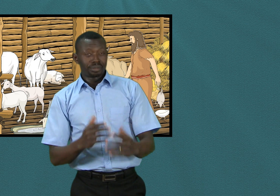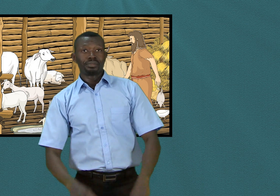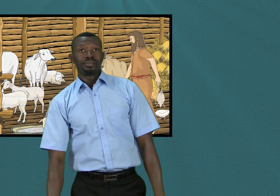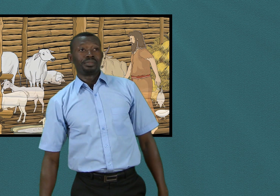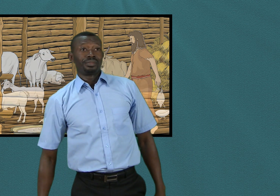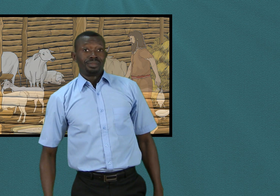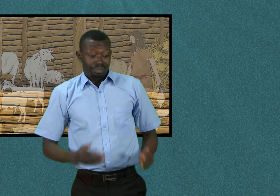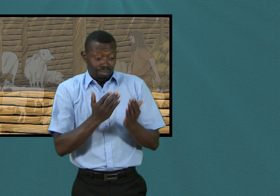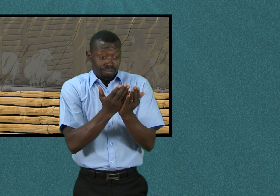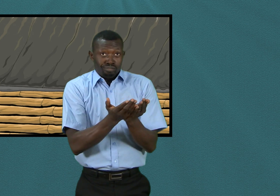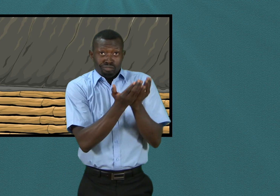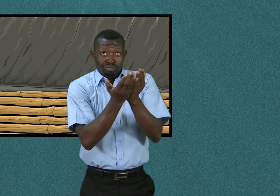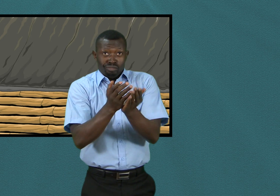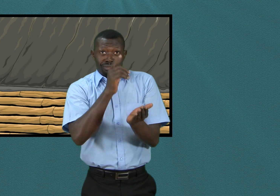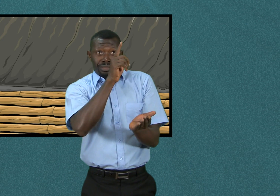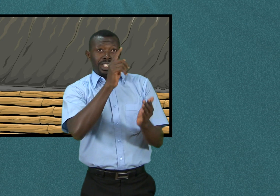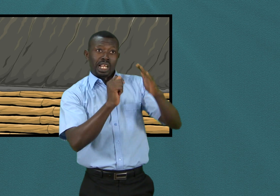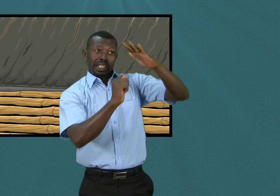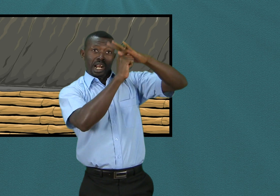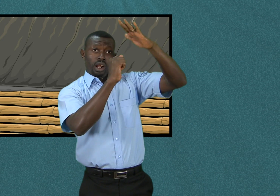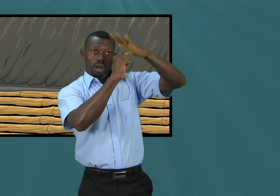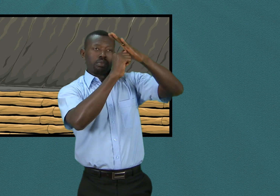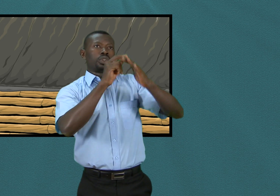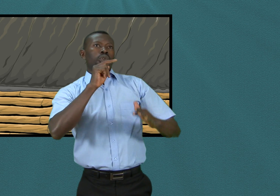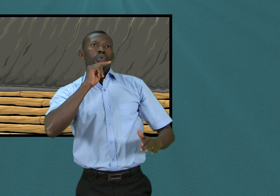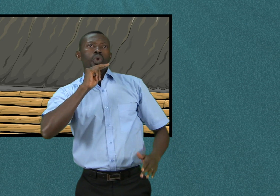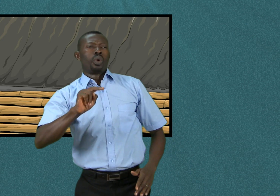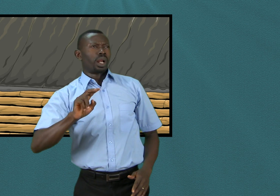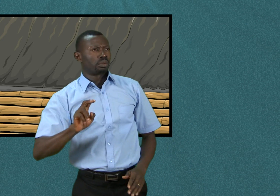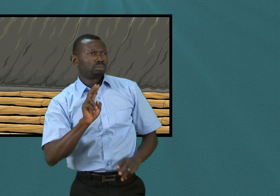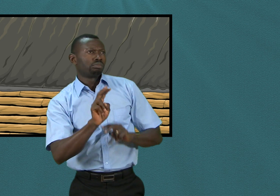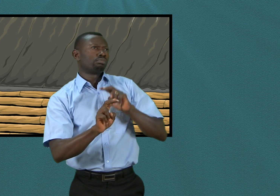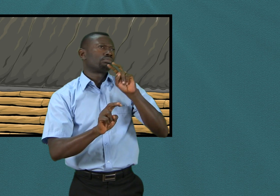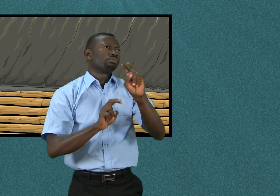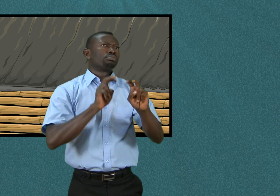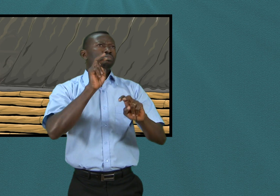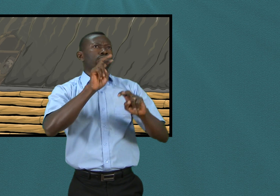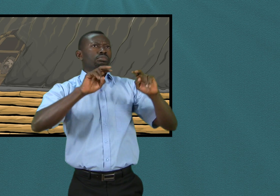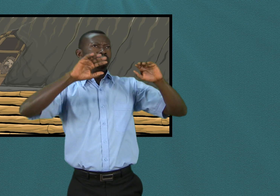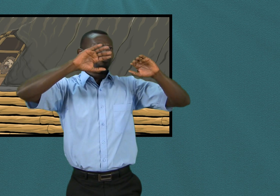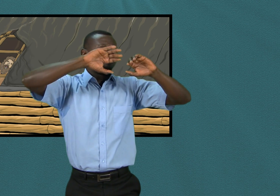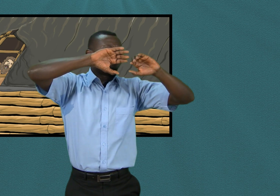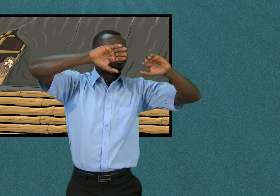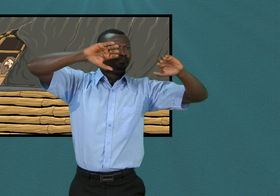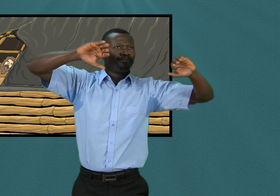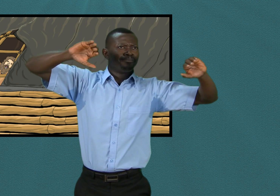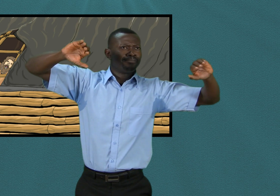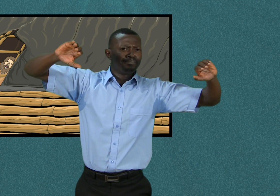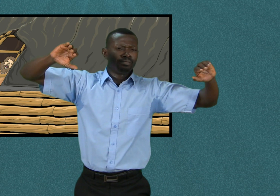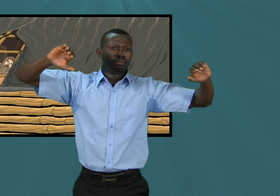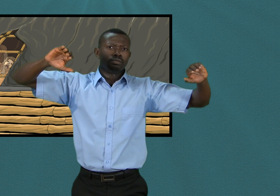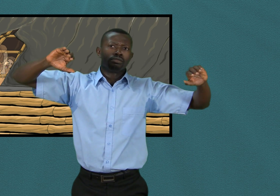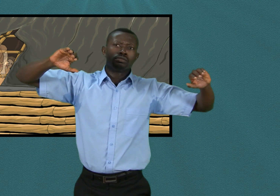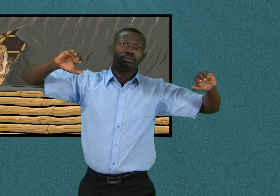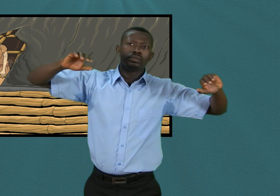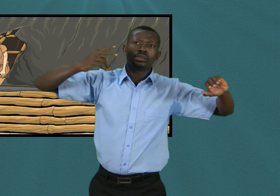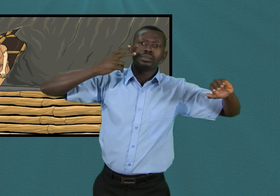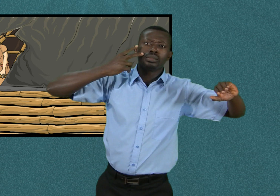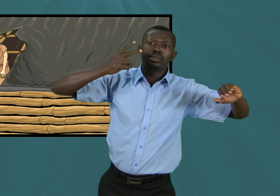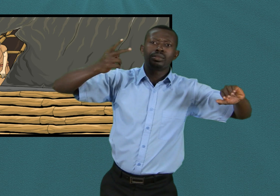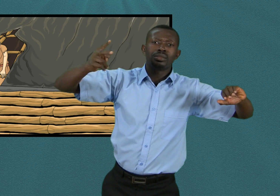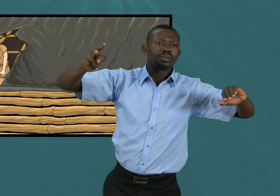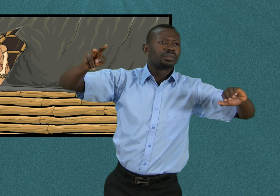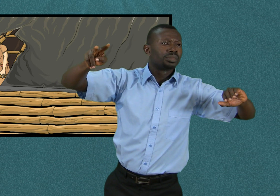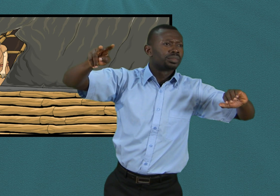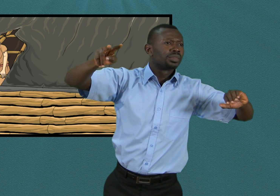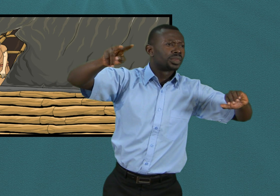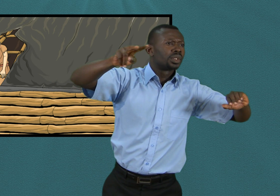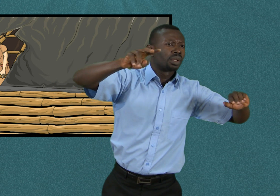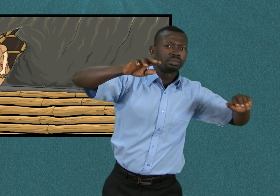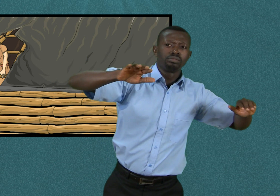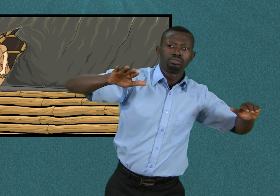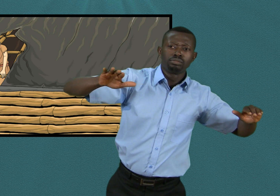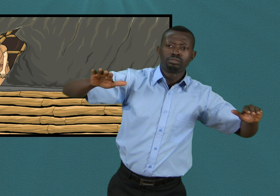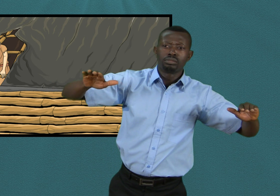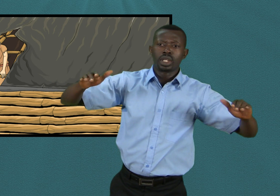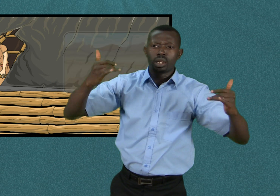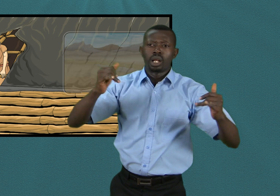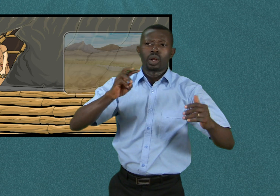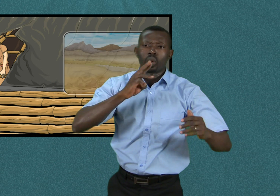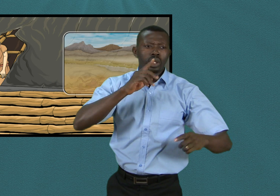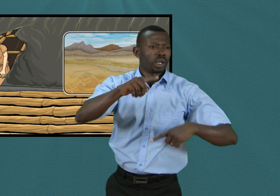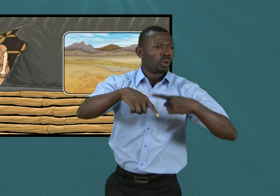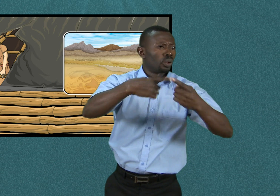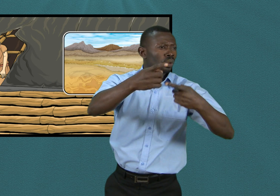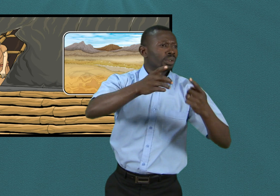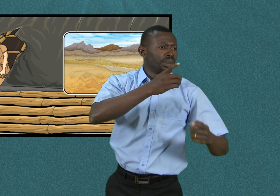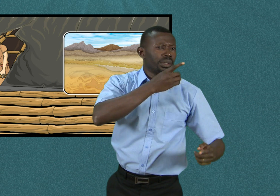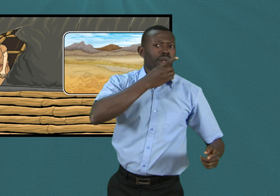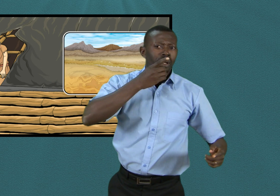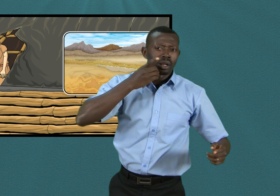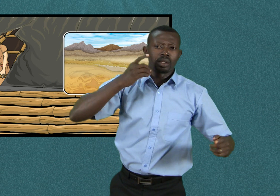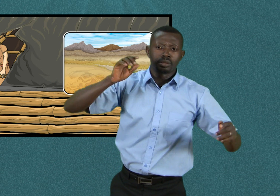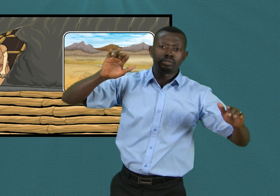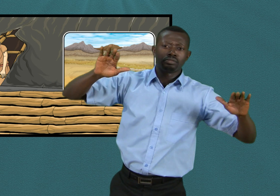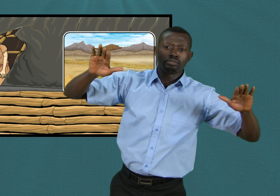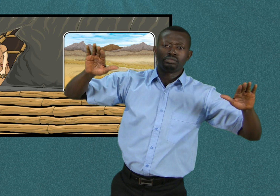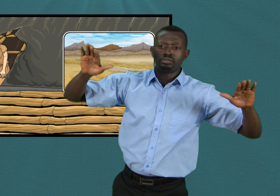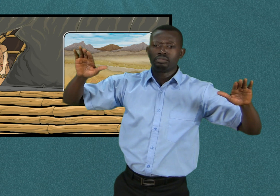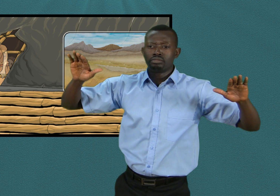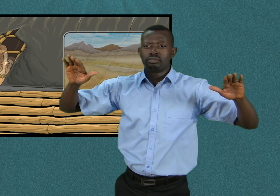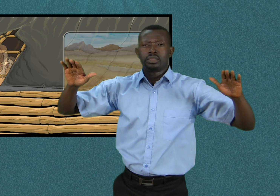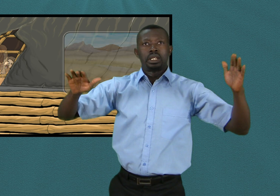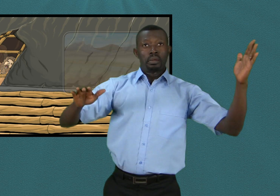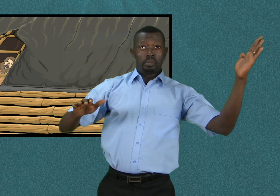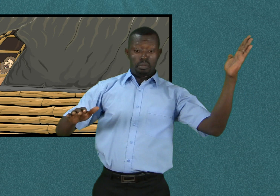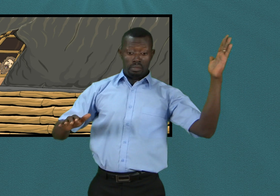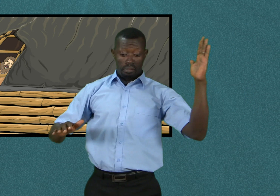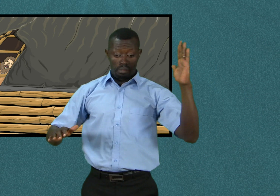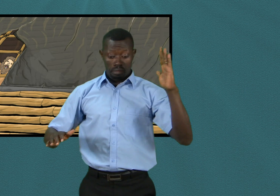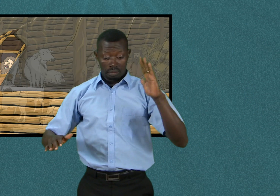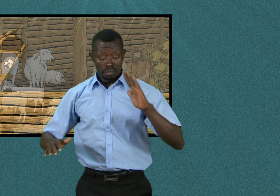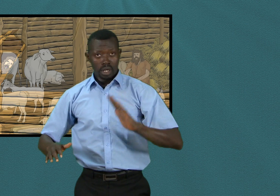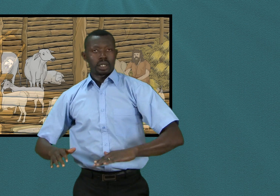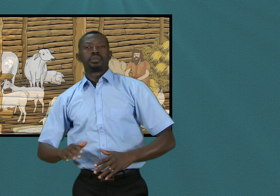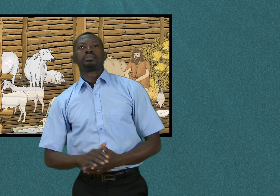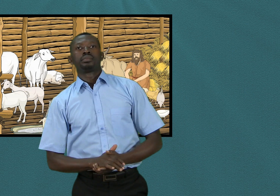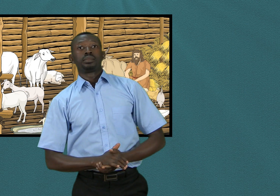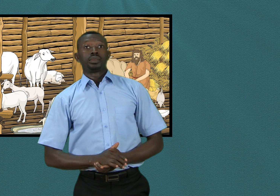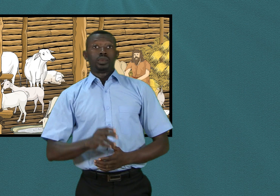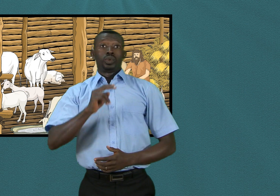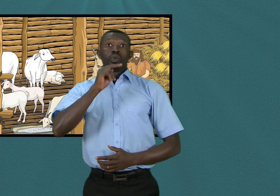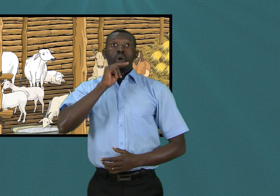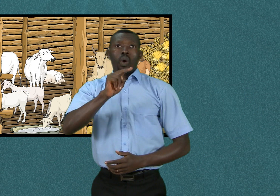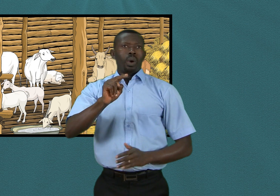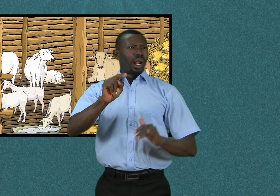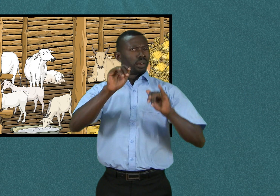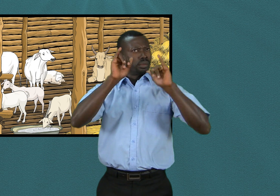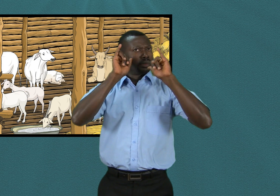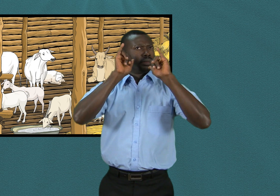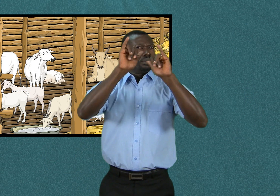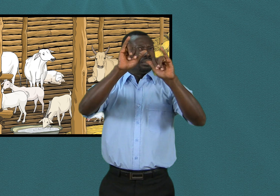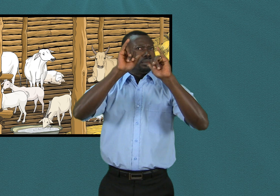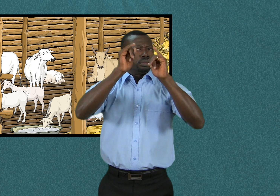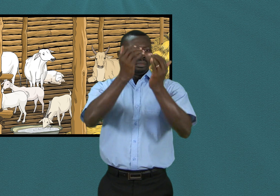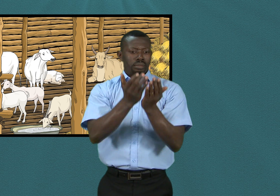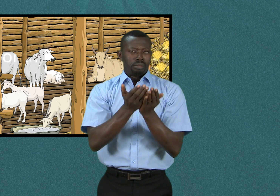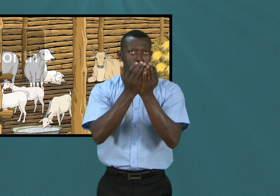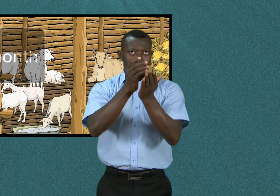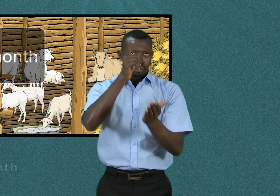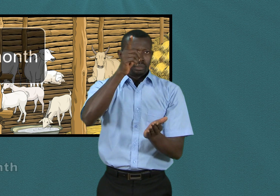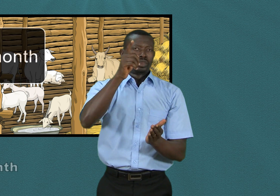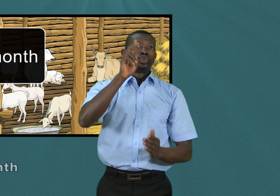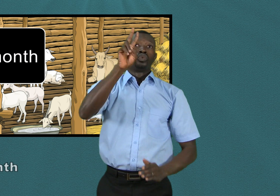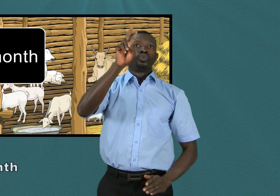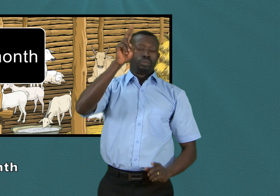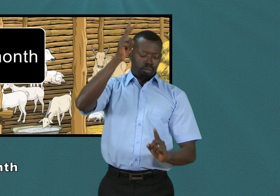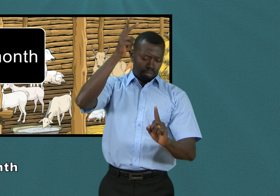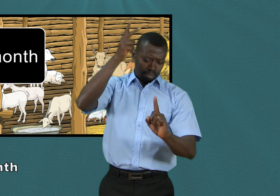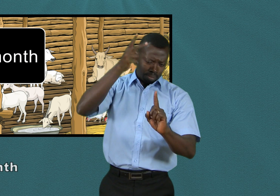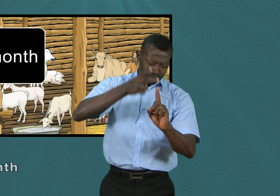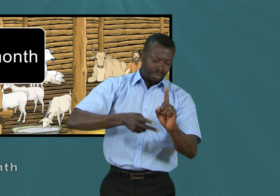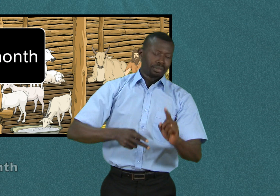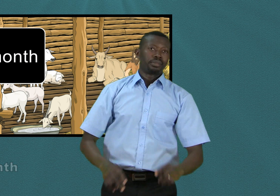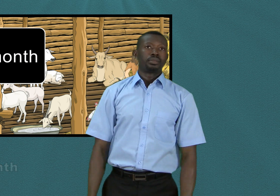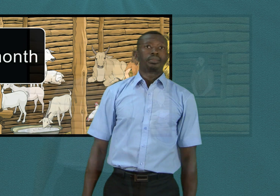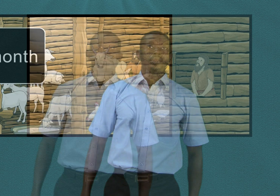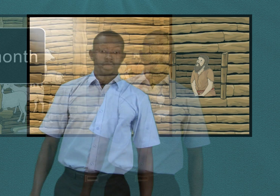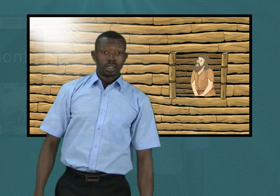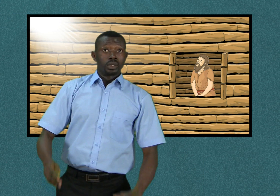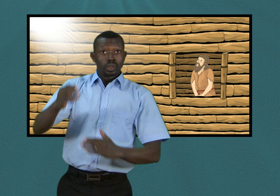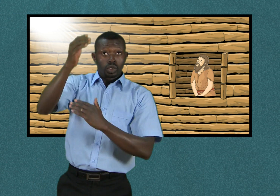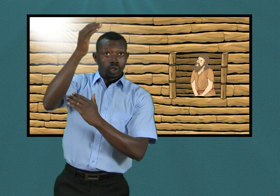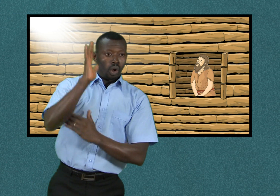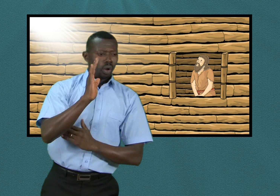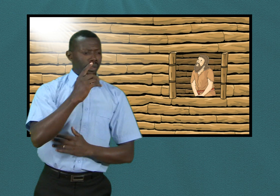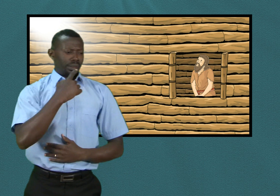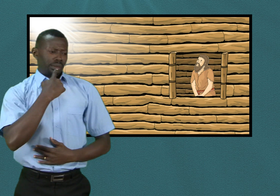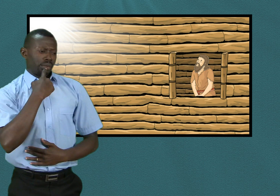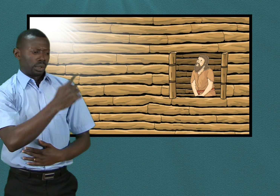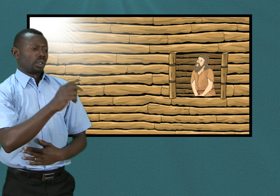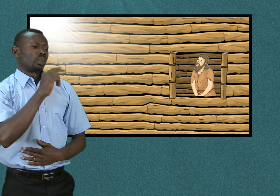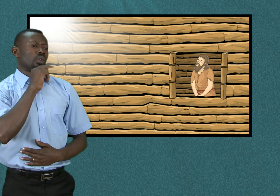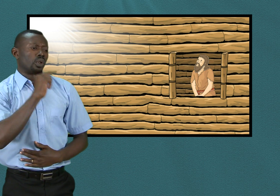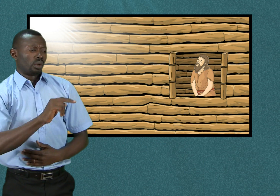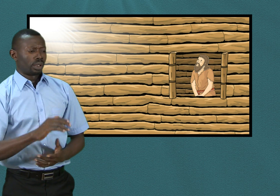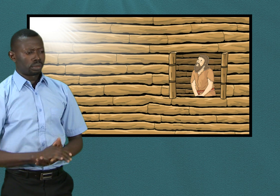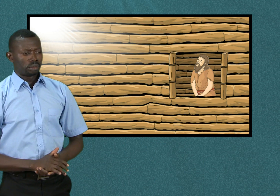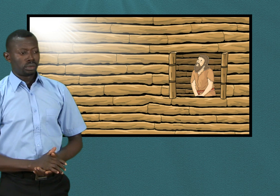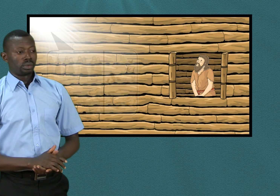So Noah removed the covering from the ark and saw that the surface of the ground was dry. By the twenty-seventh day of the second month, the earth was fully dry.